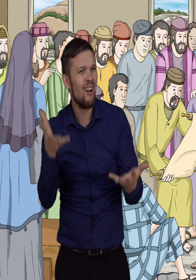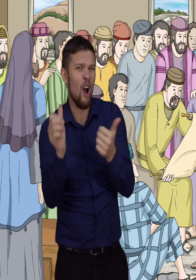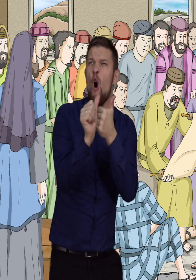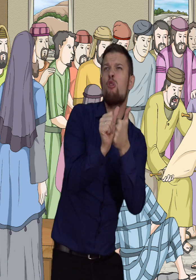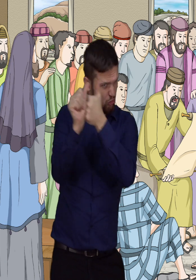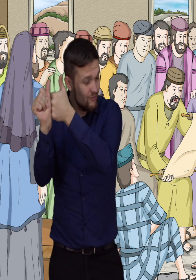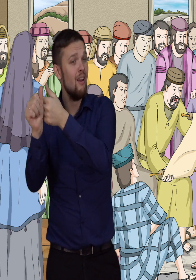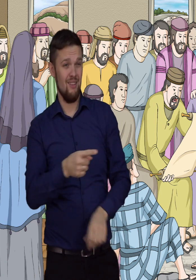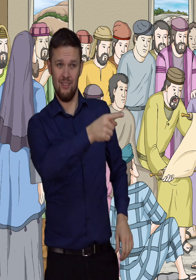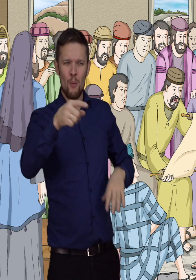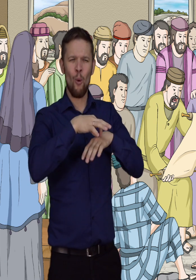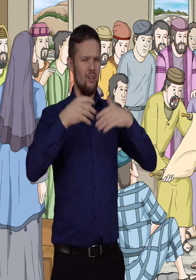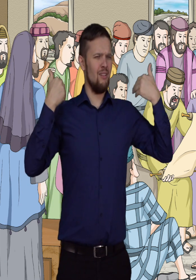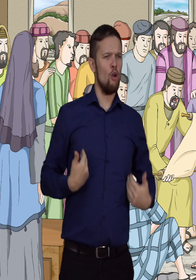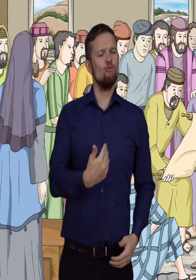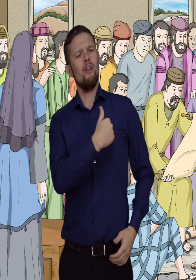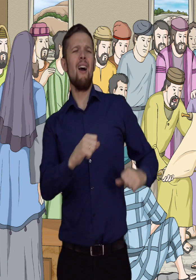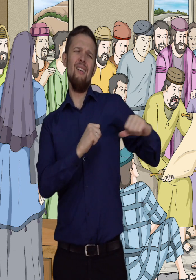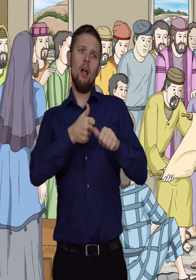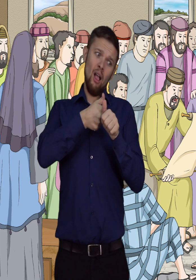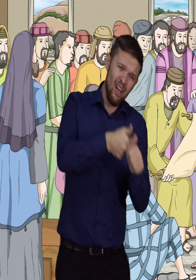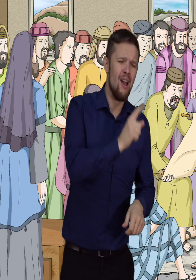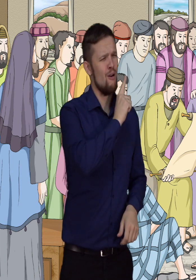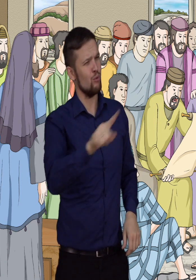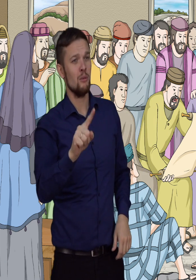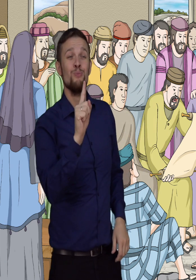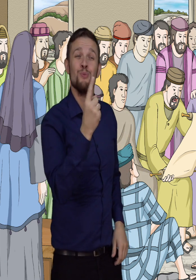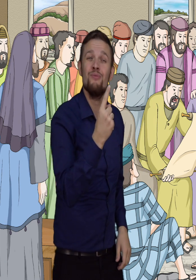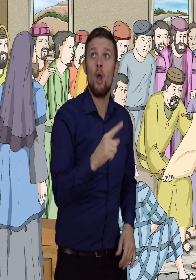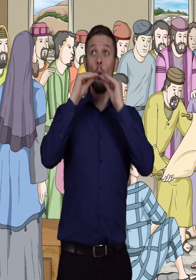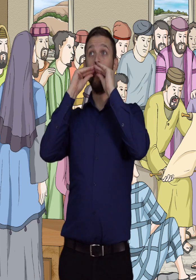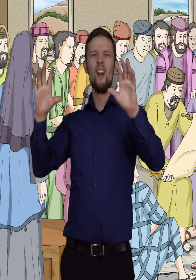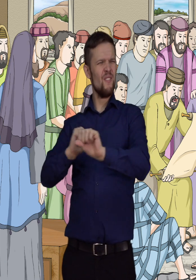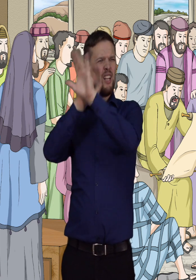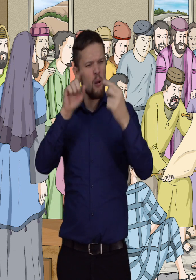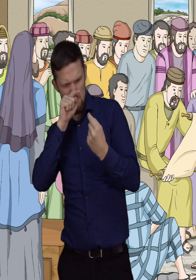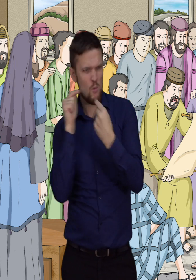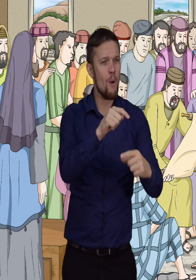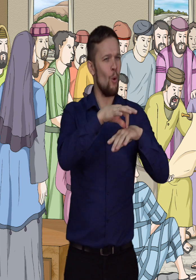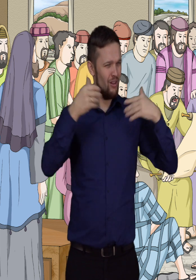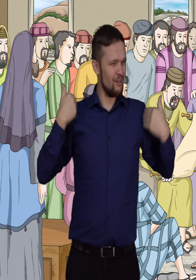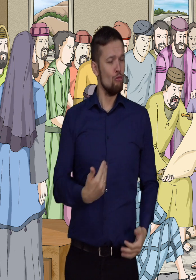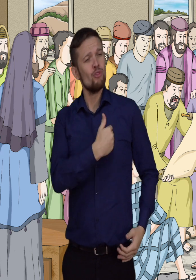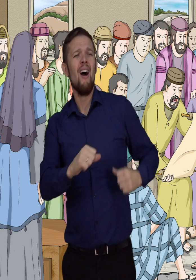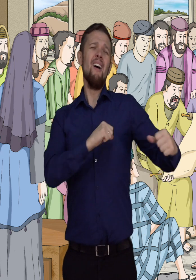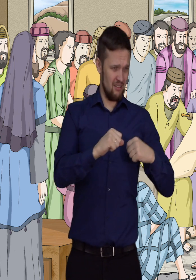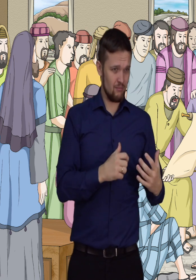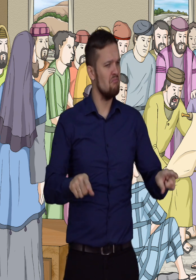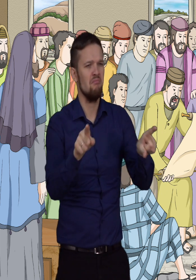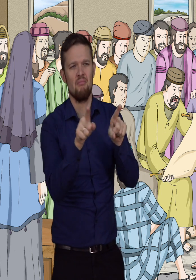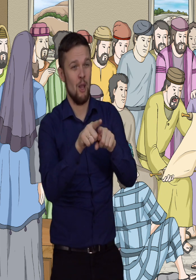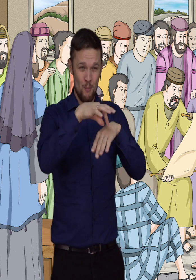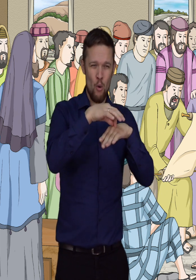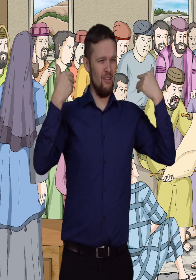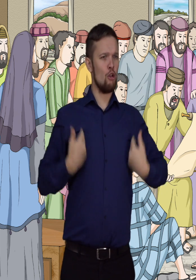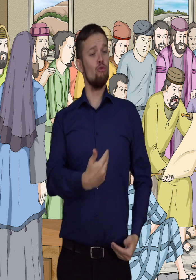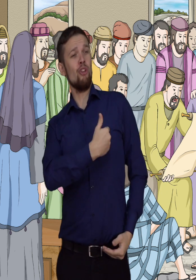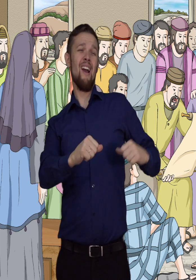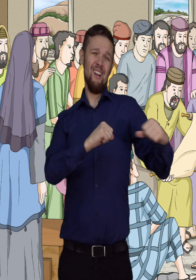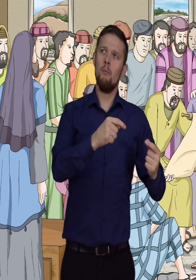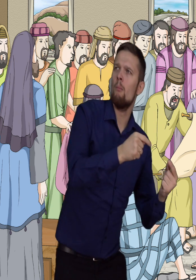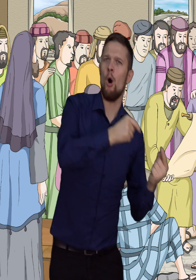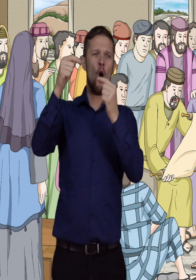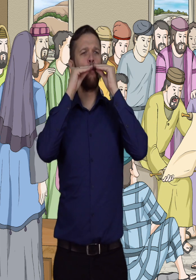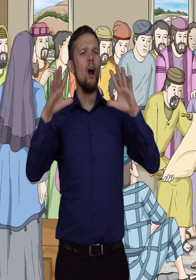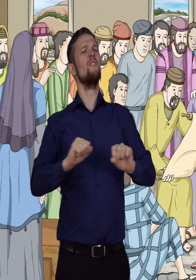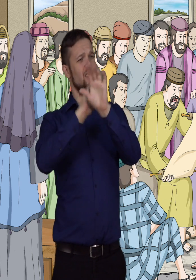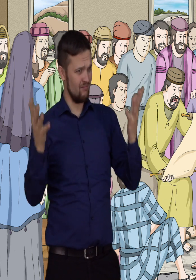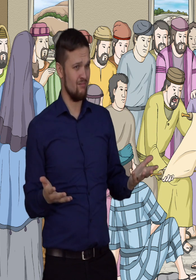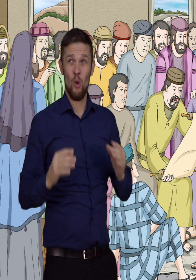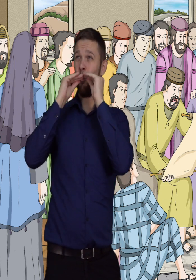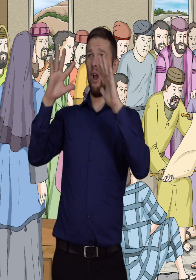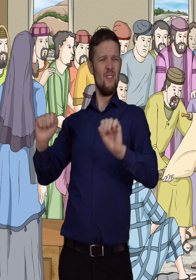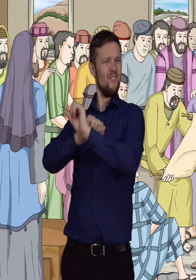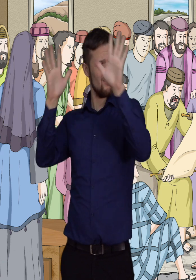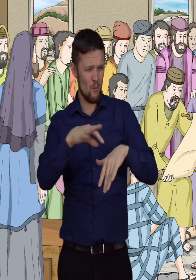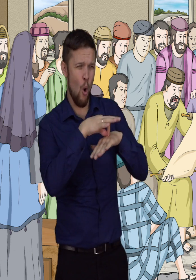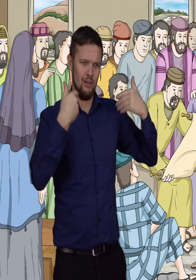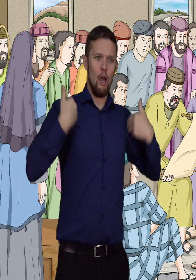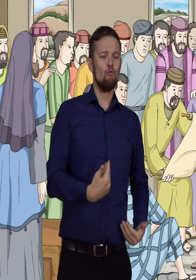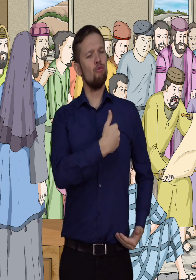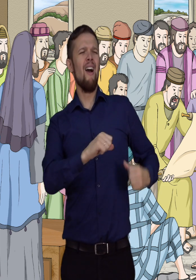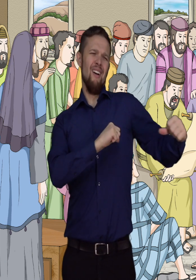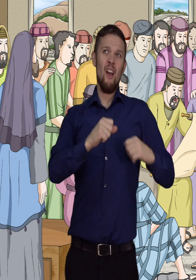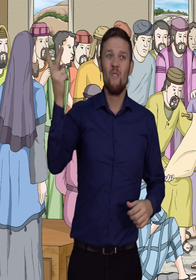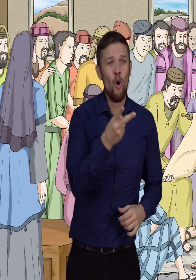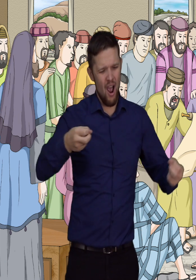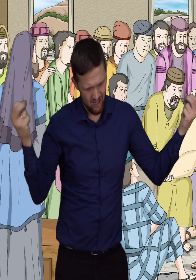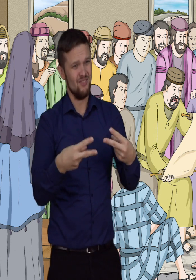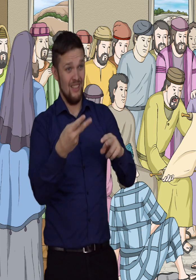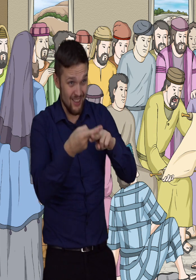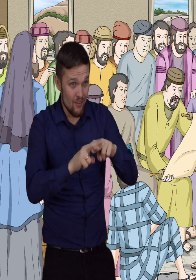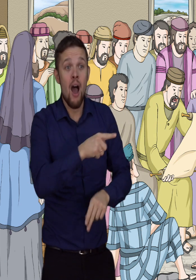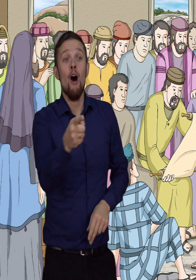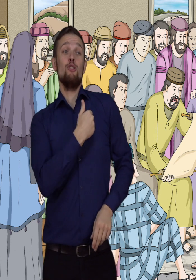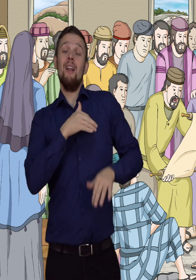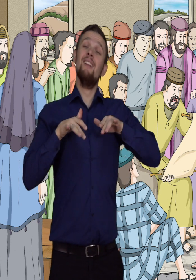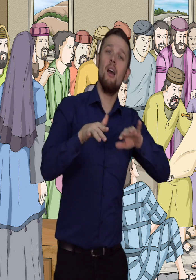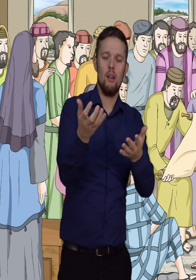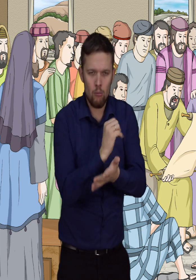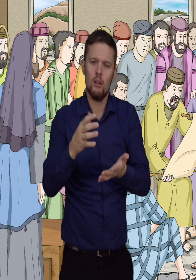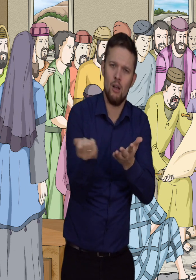For the flesh craves what is contrary to the Spirit, and the Spirit what is contrary to the flesh.